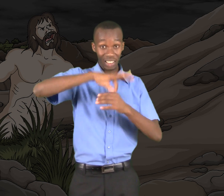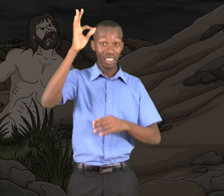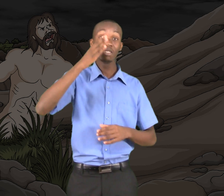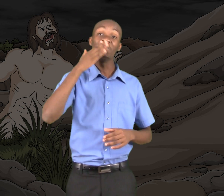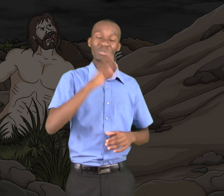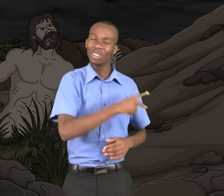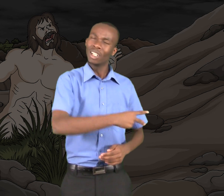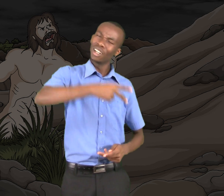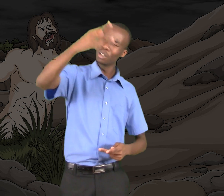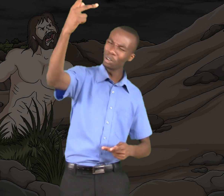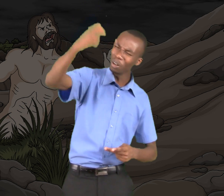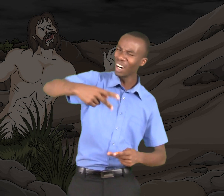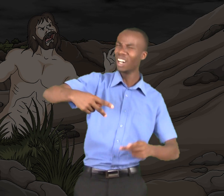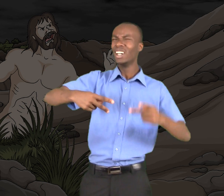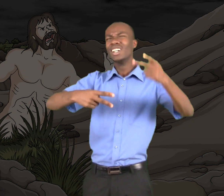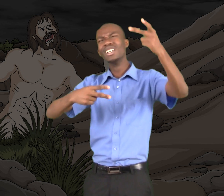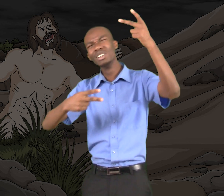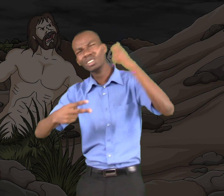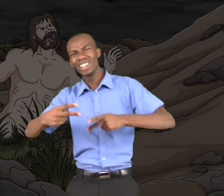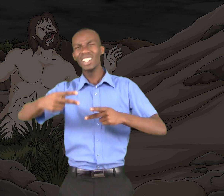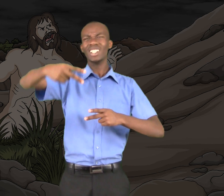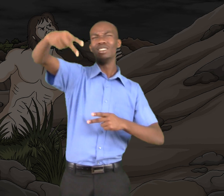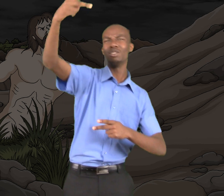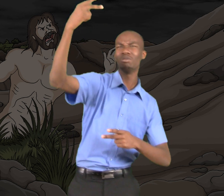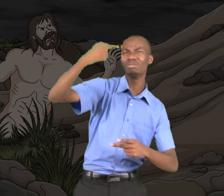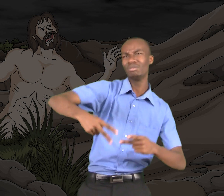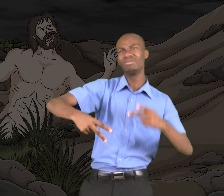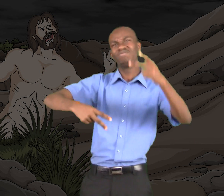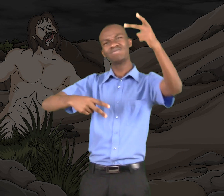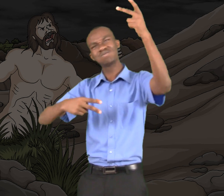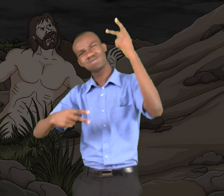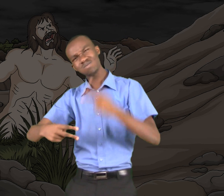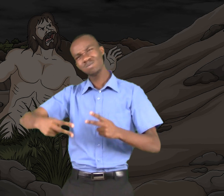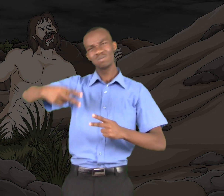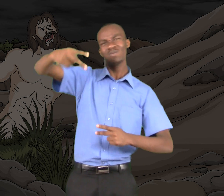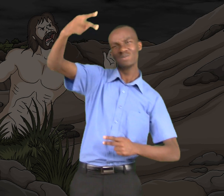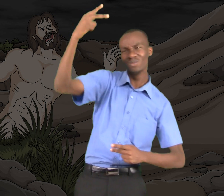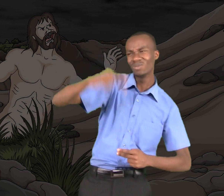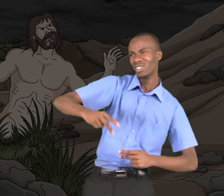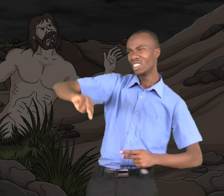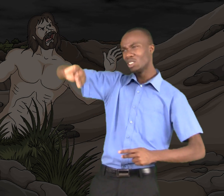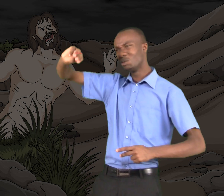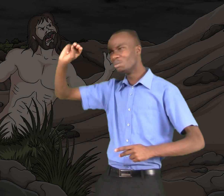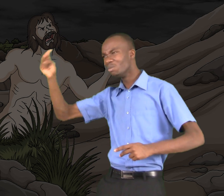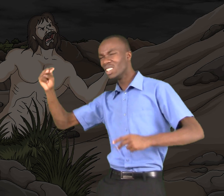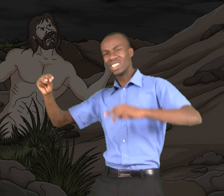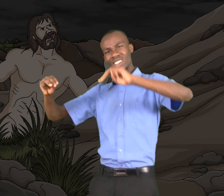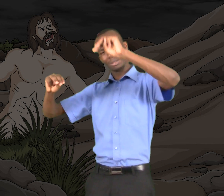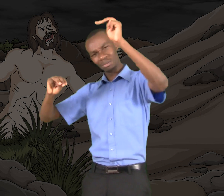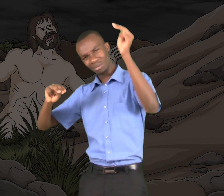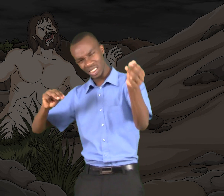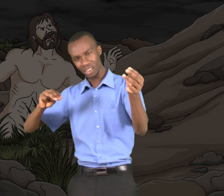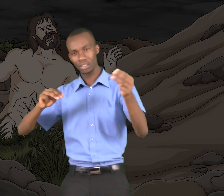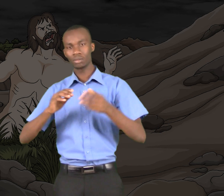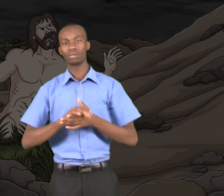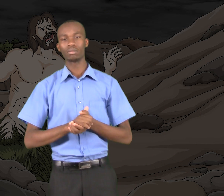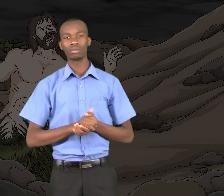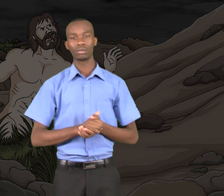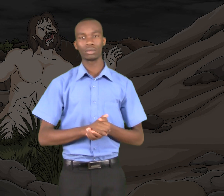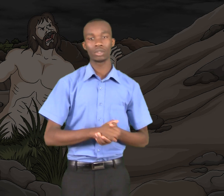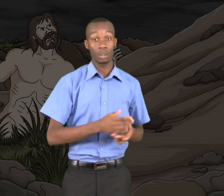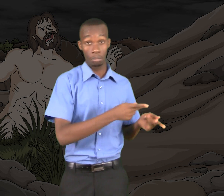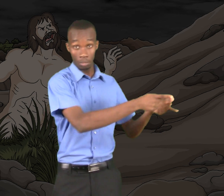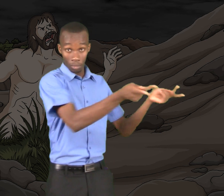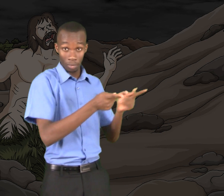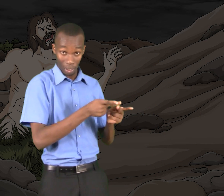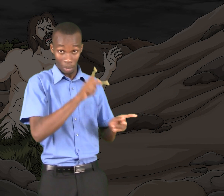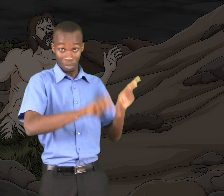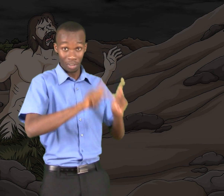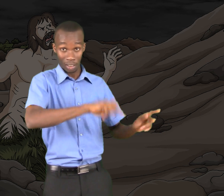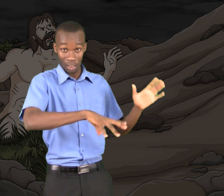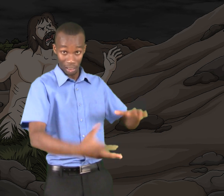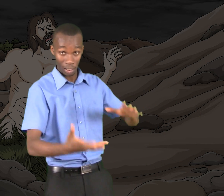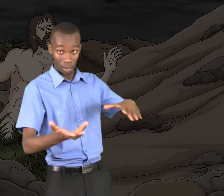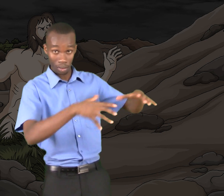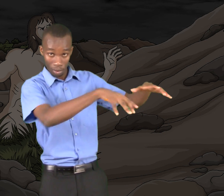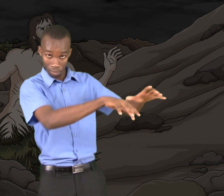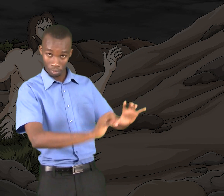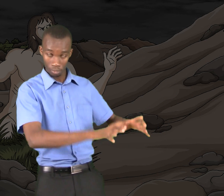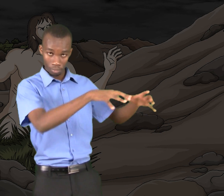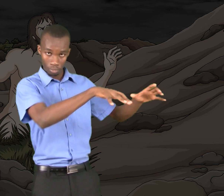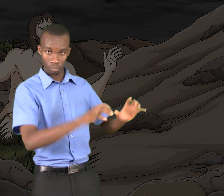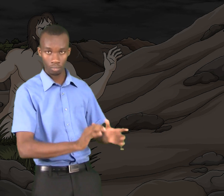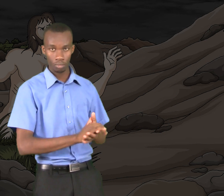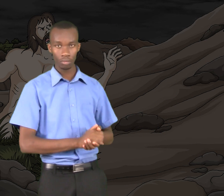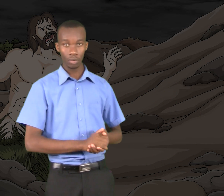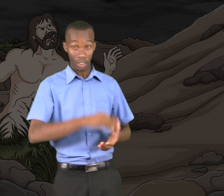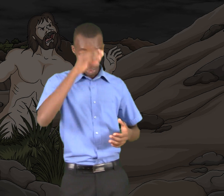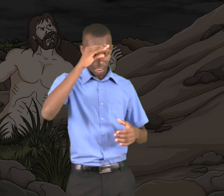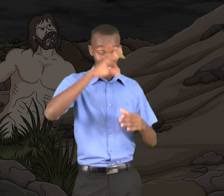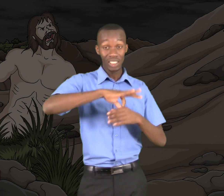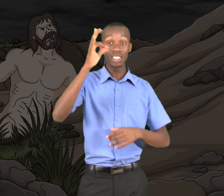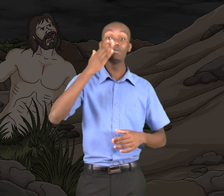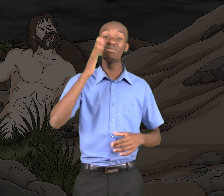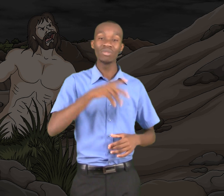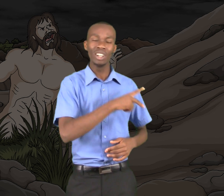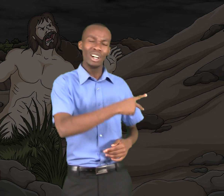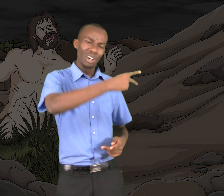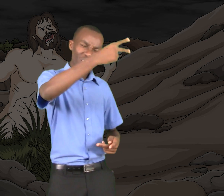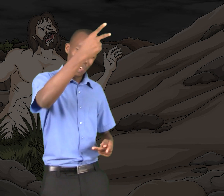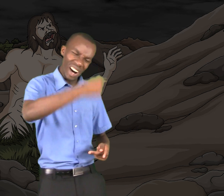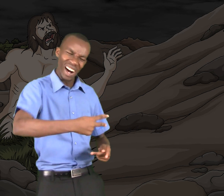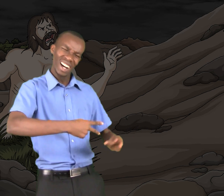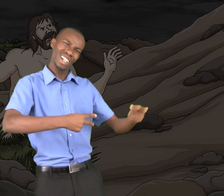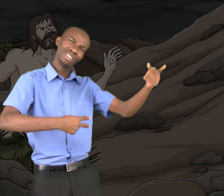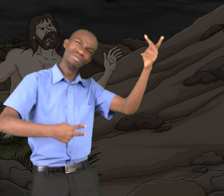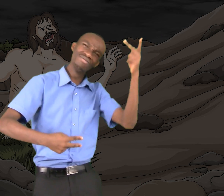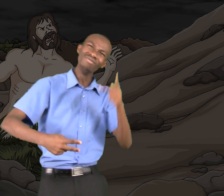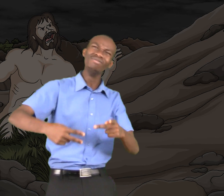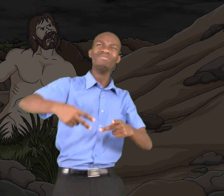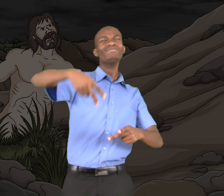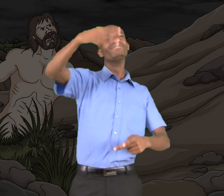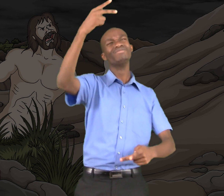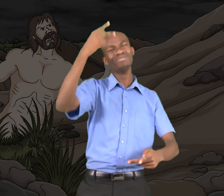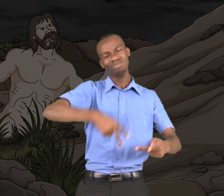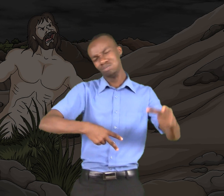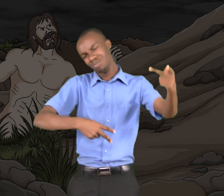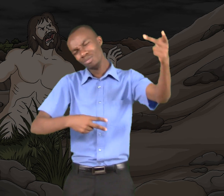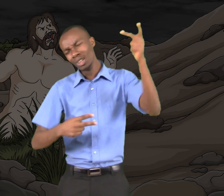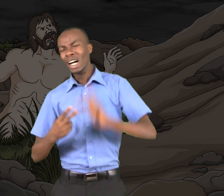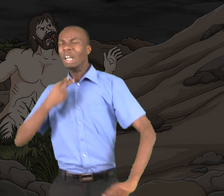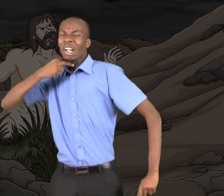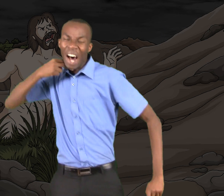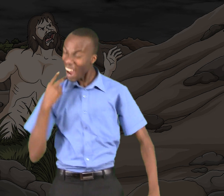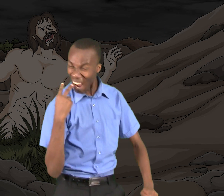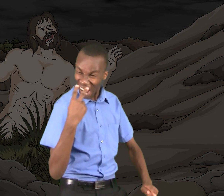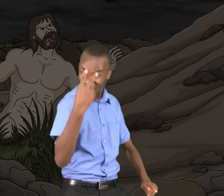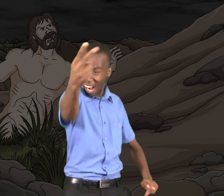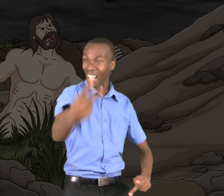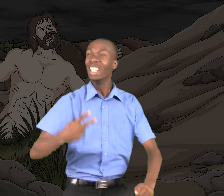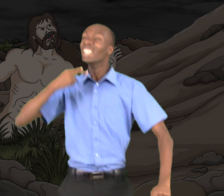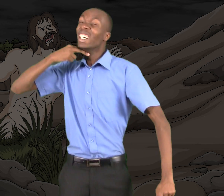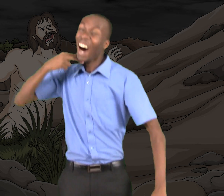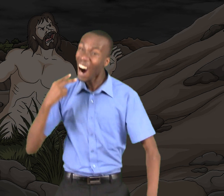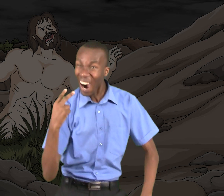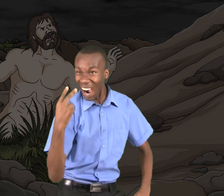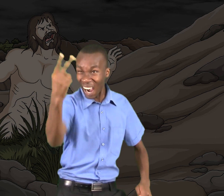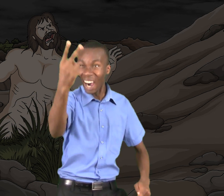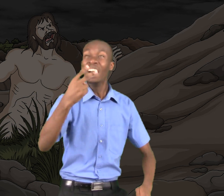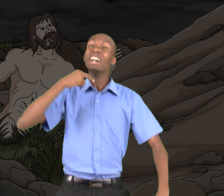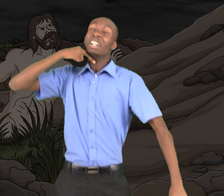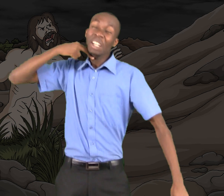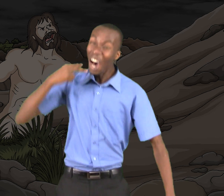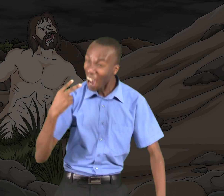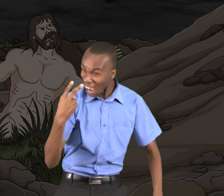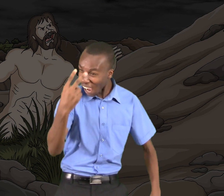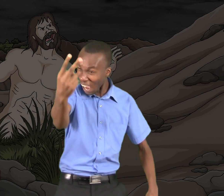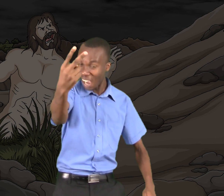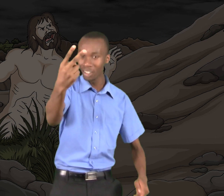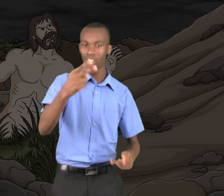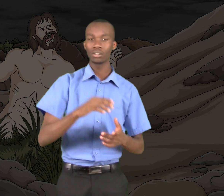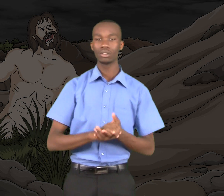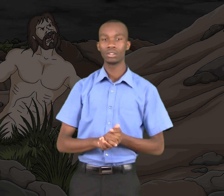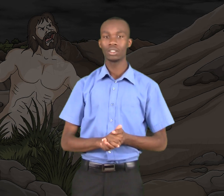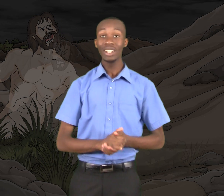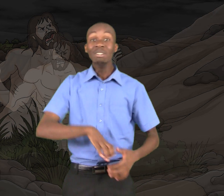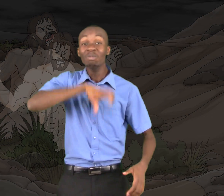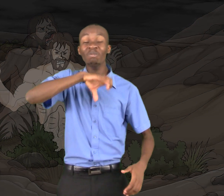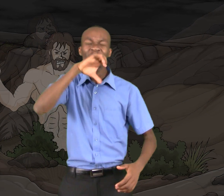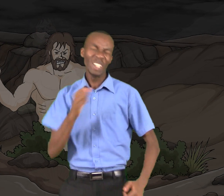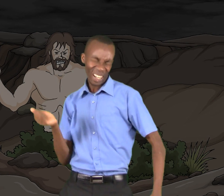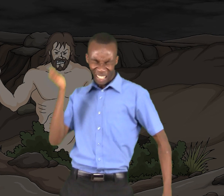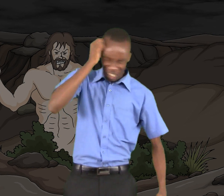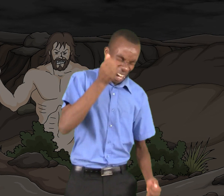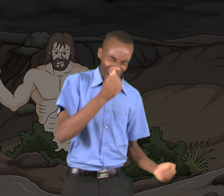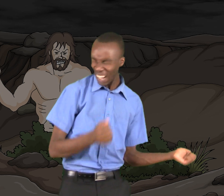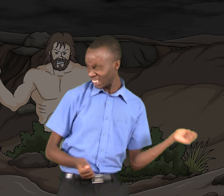Though he was often bound with chains and shackles, he had broken the chains and shattered the shackles. Now there was no one with the strength to subdue him.